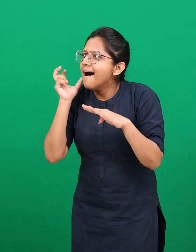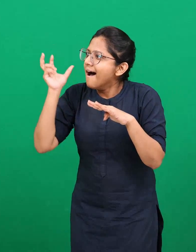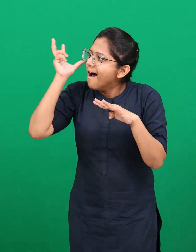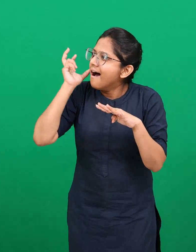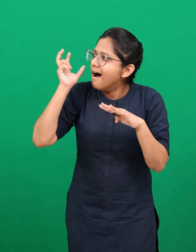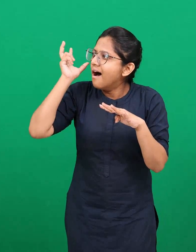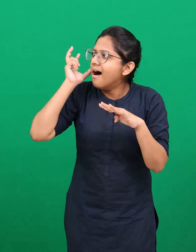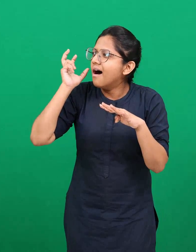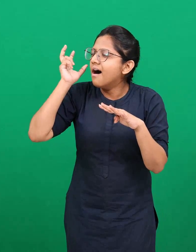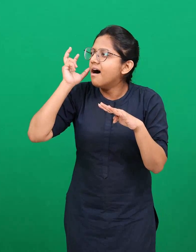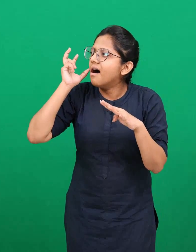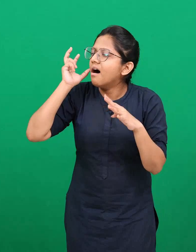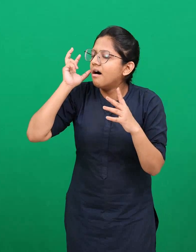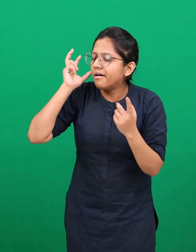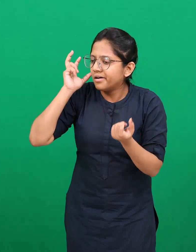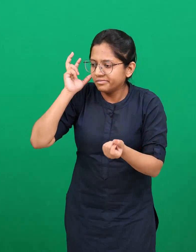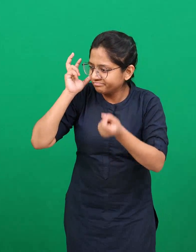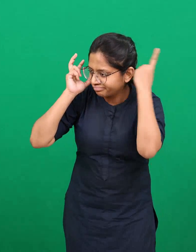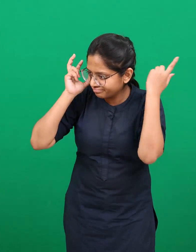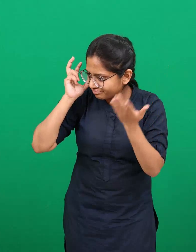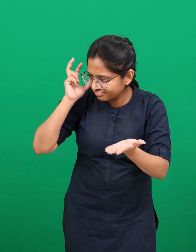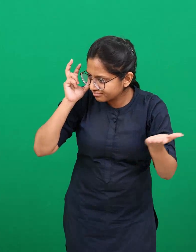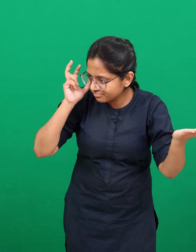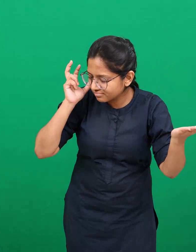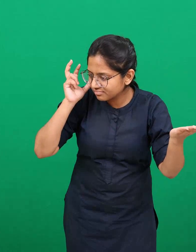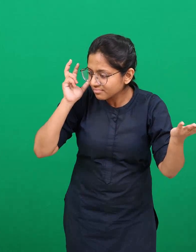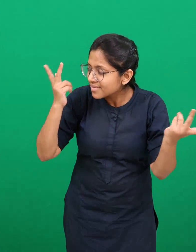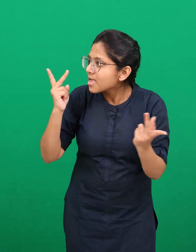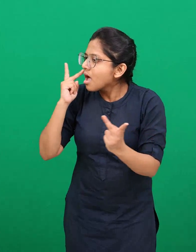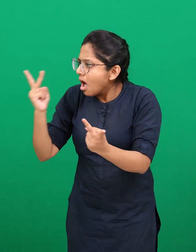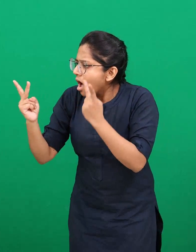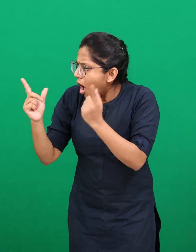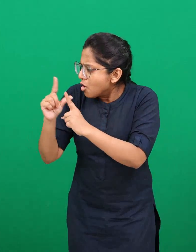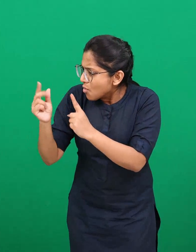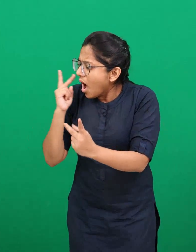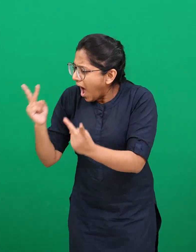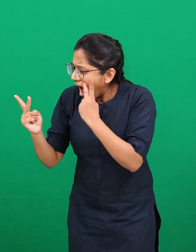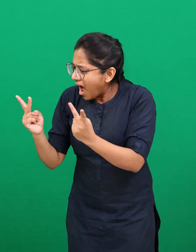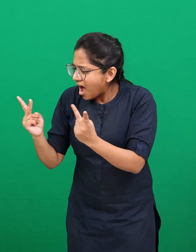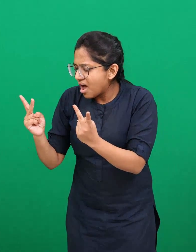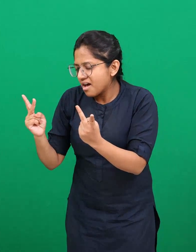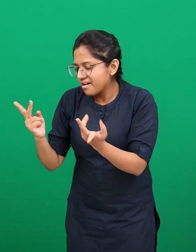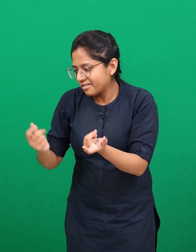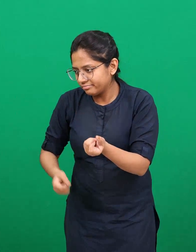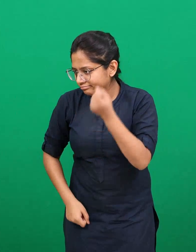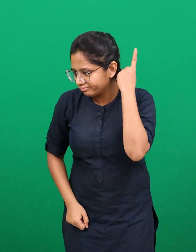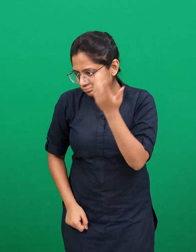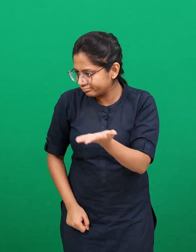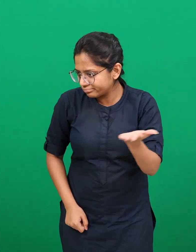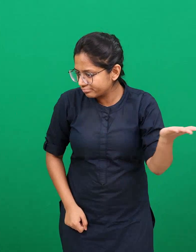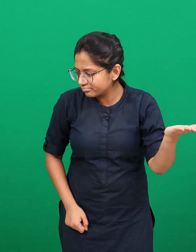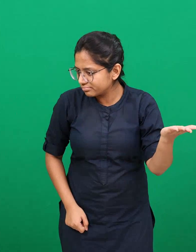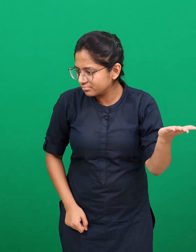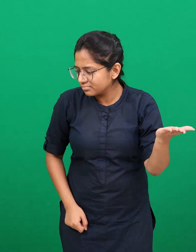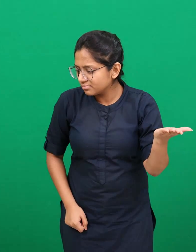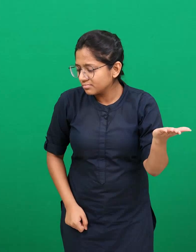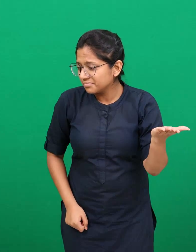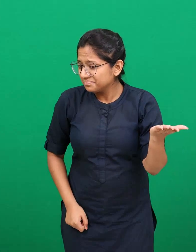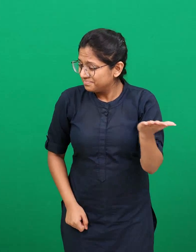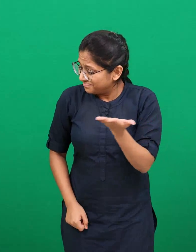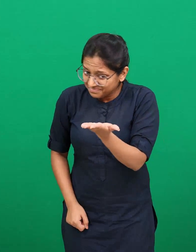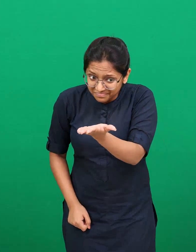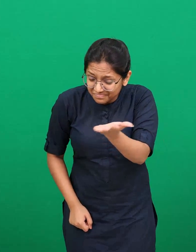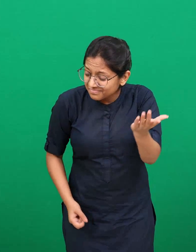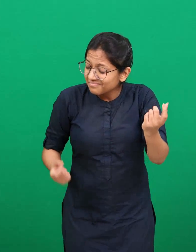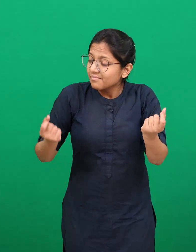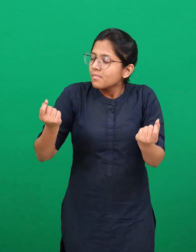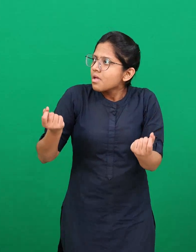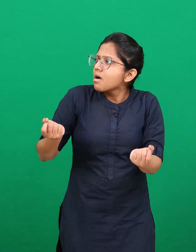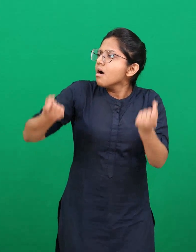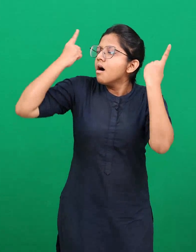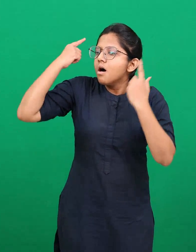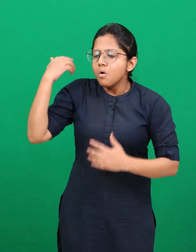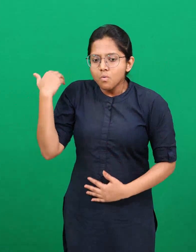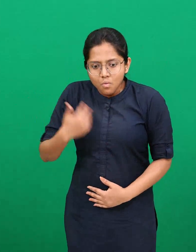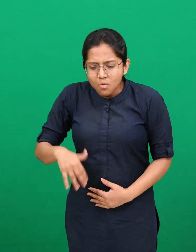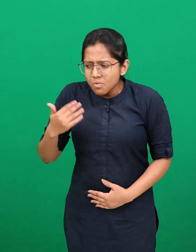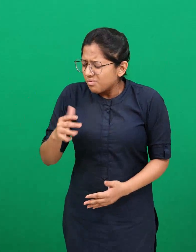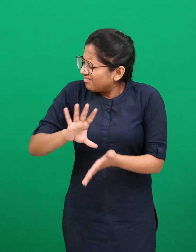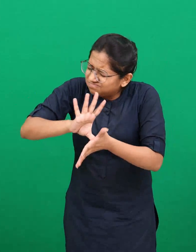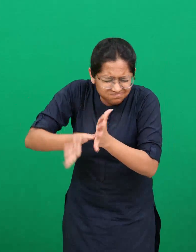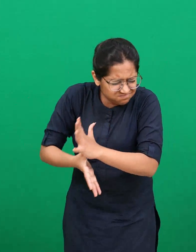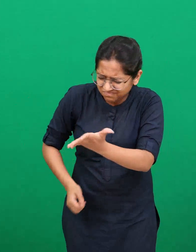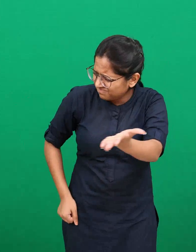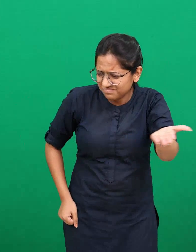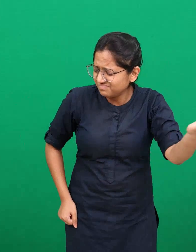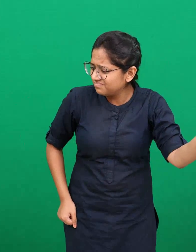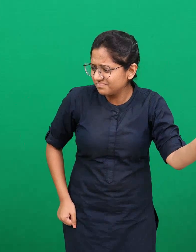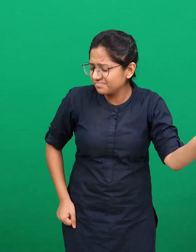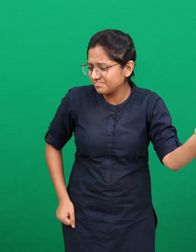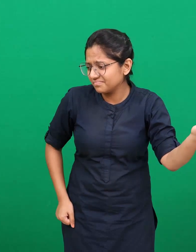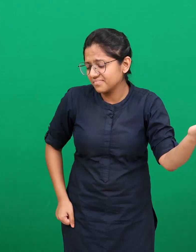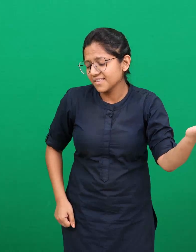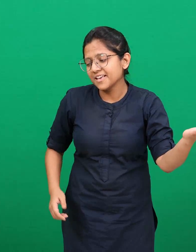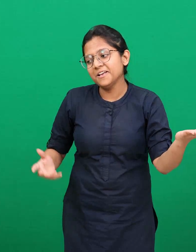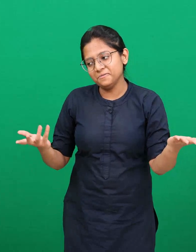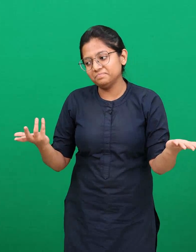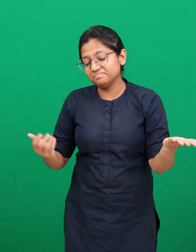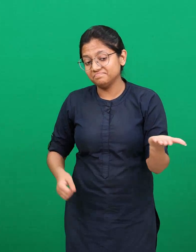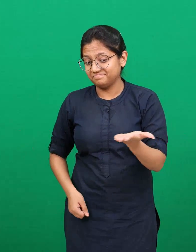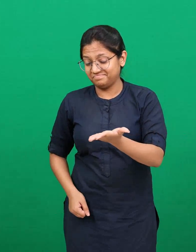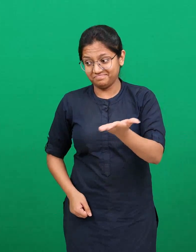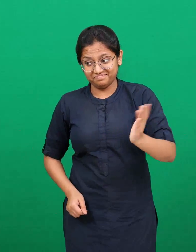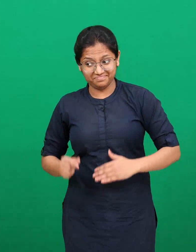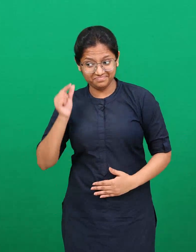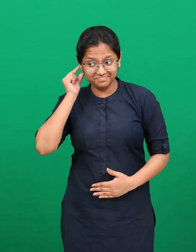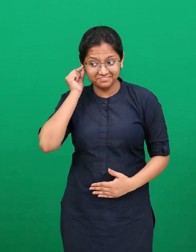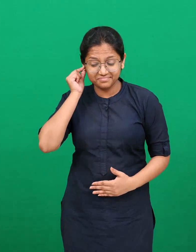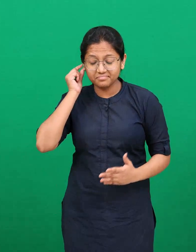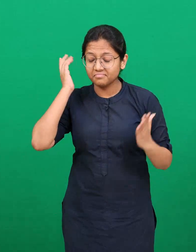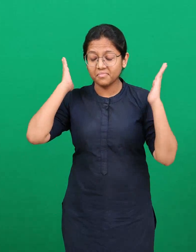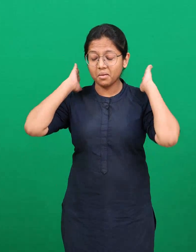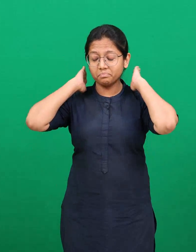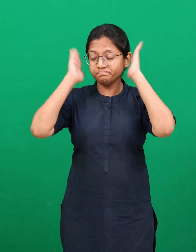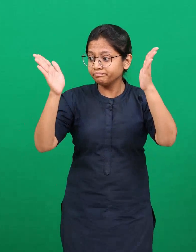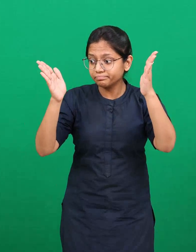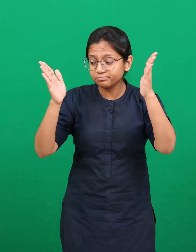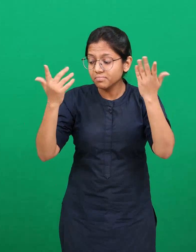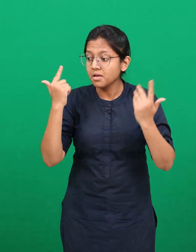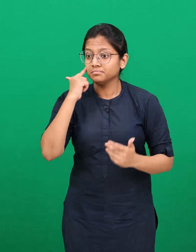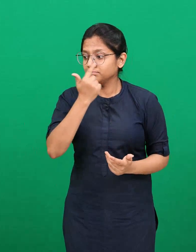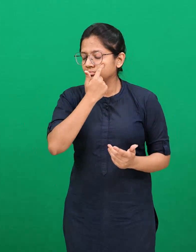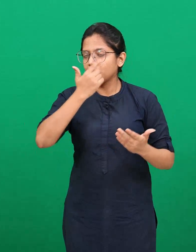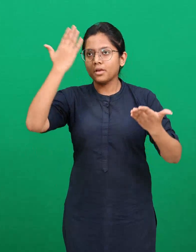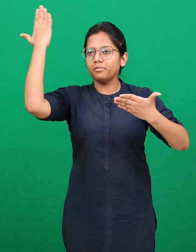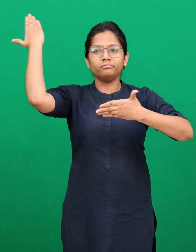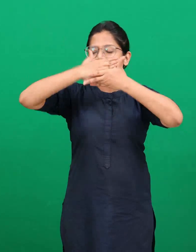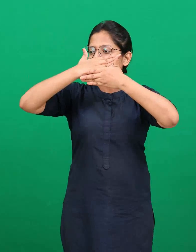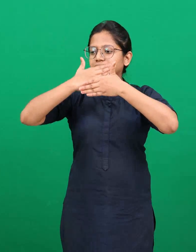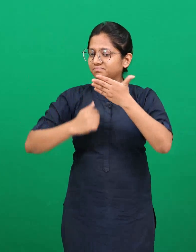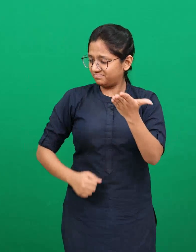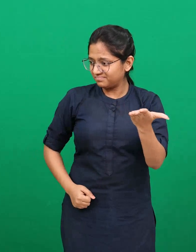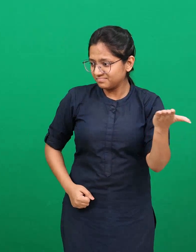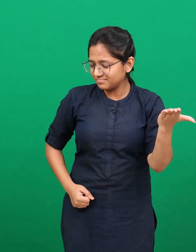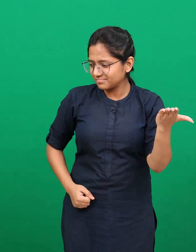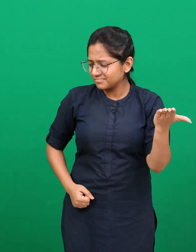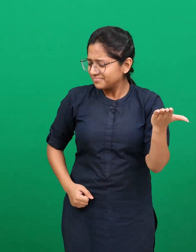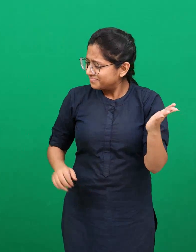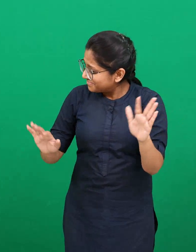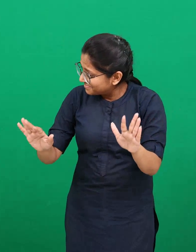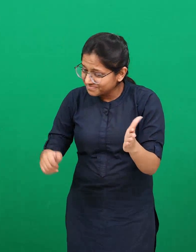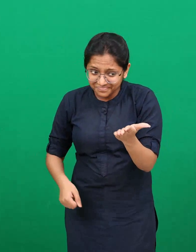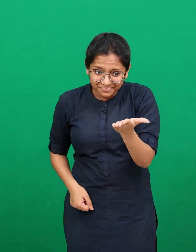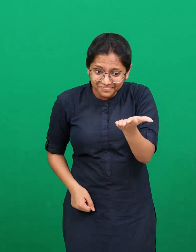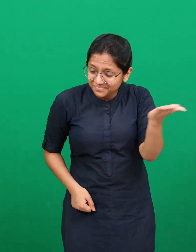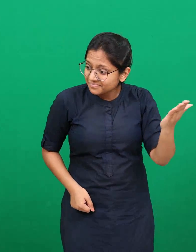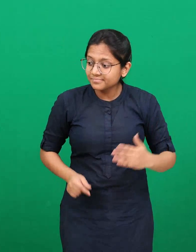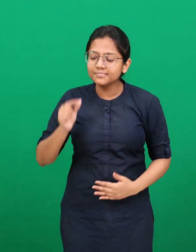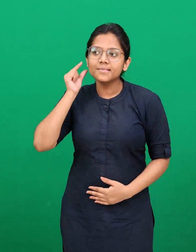you will be ever seeing but never perceiving." For this people's heart has grown callous;